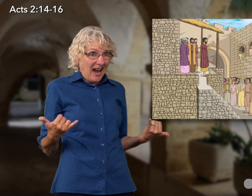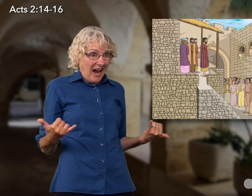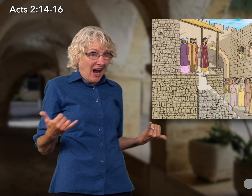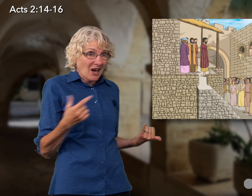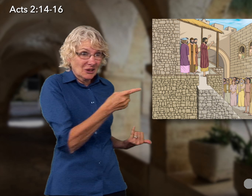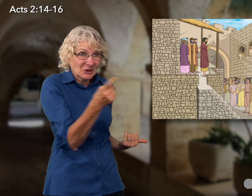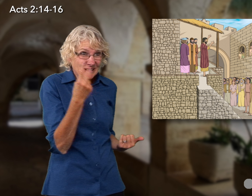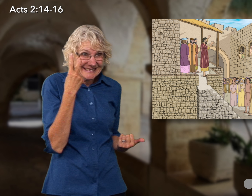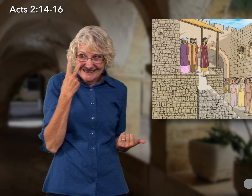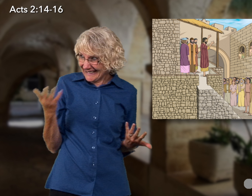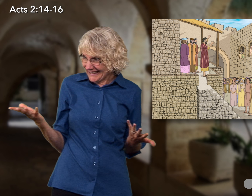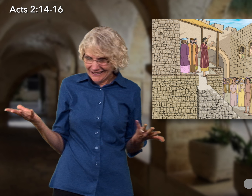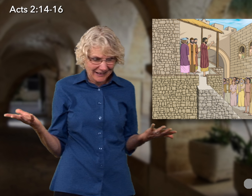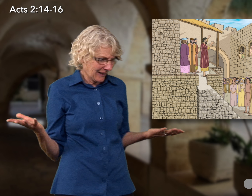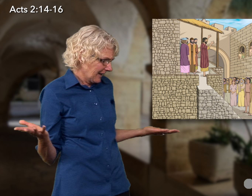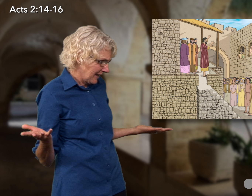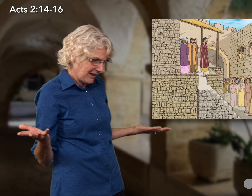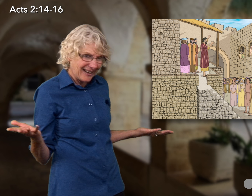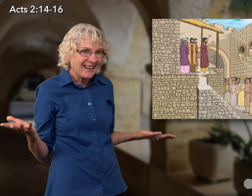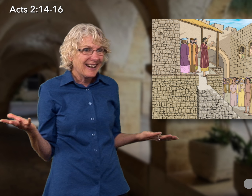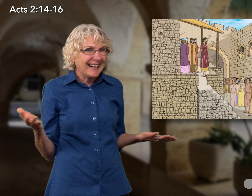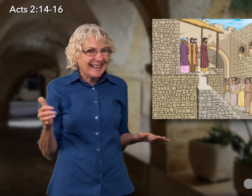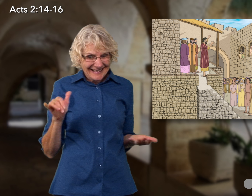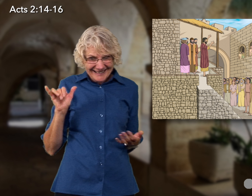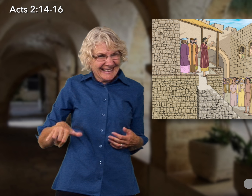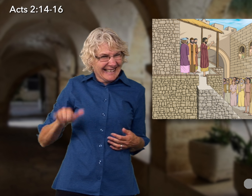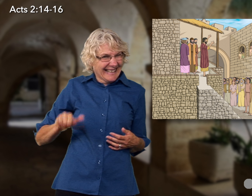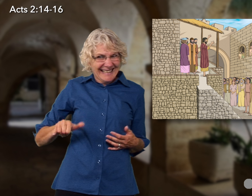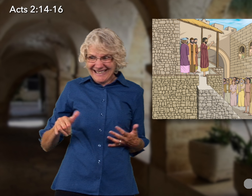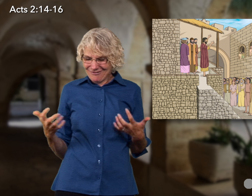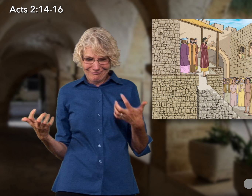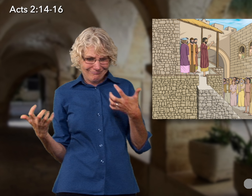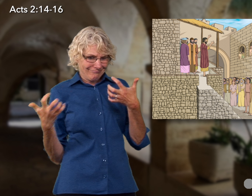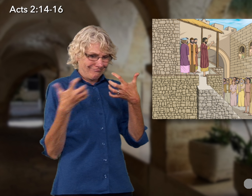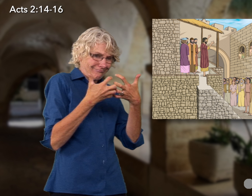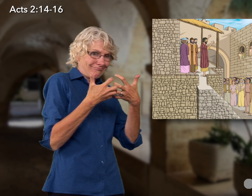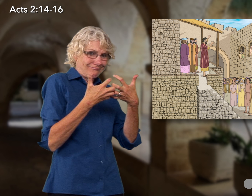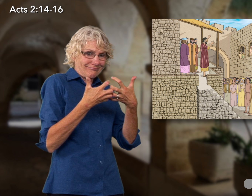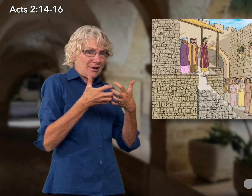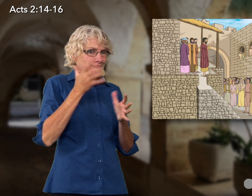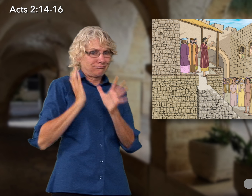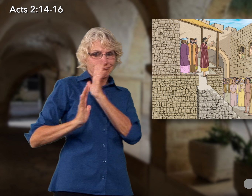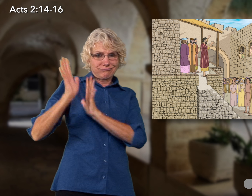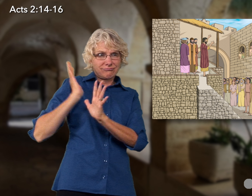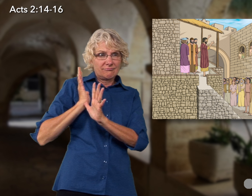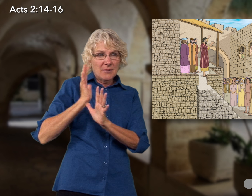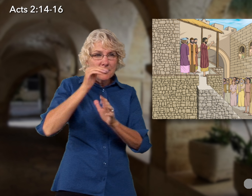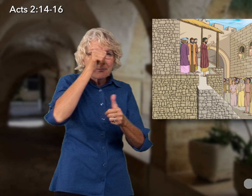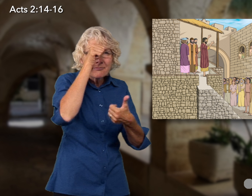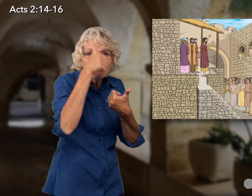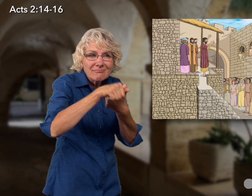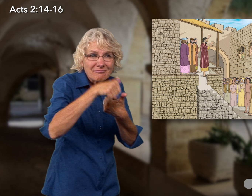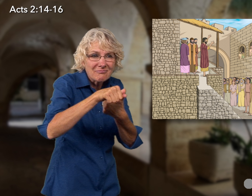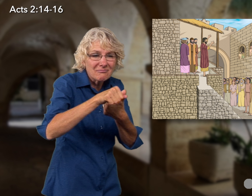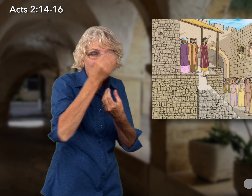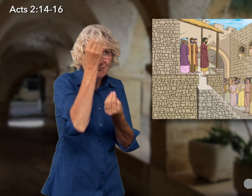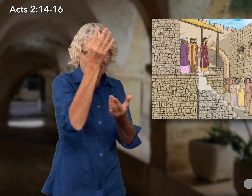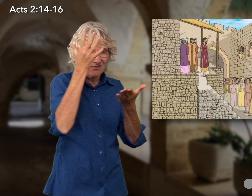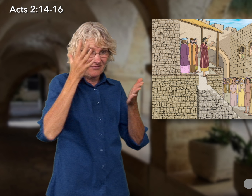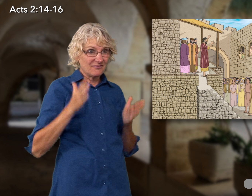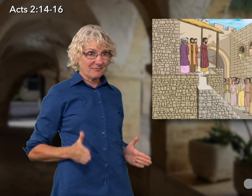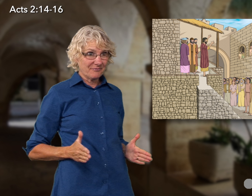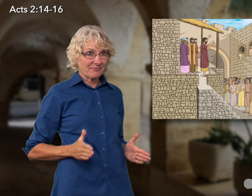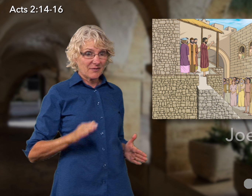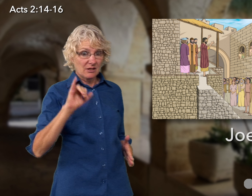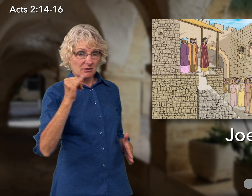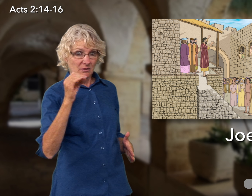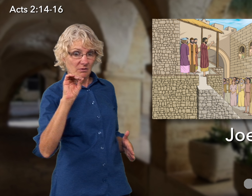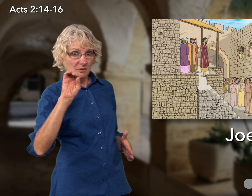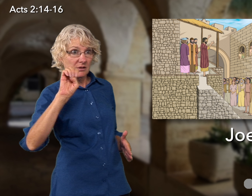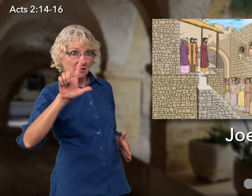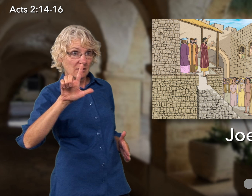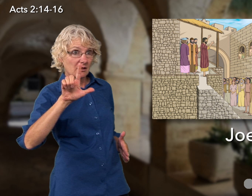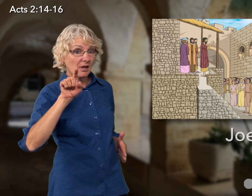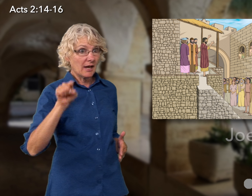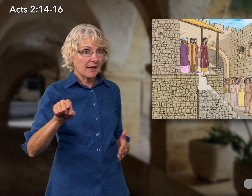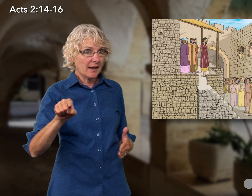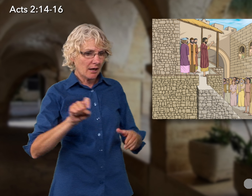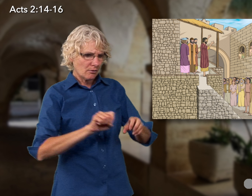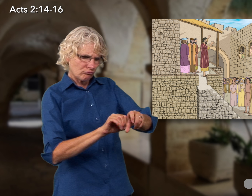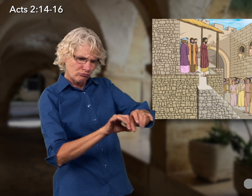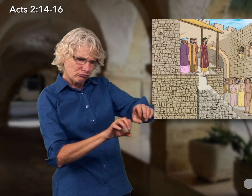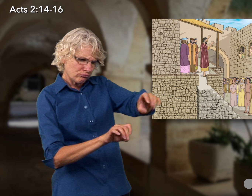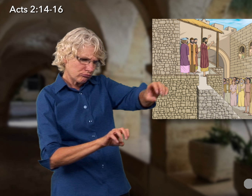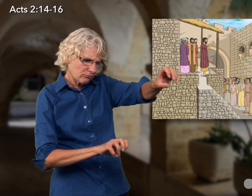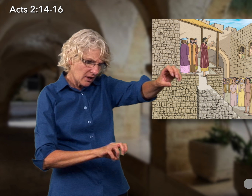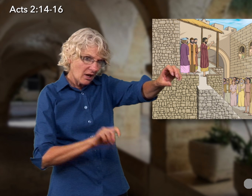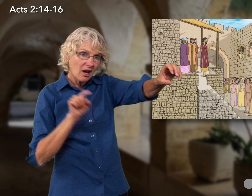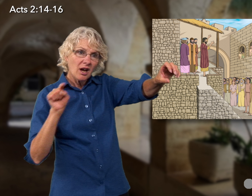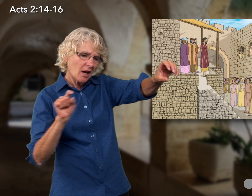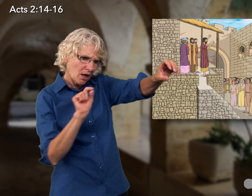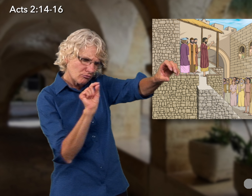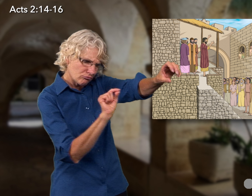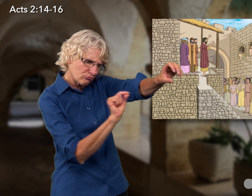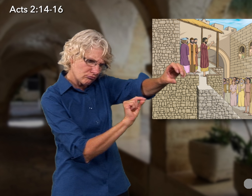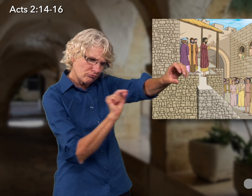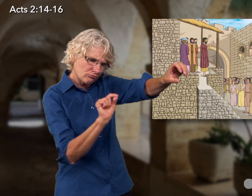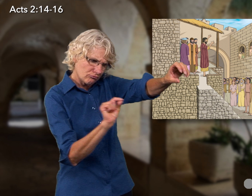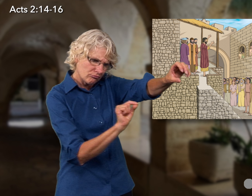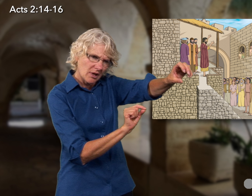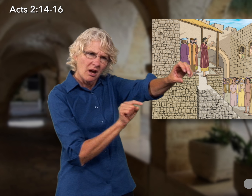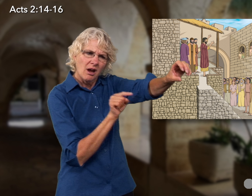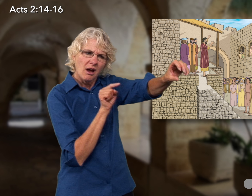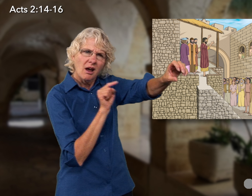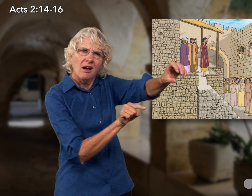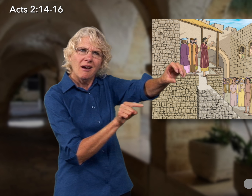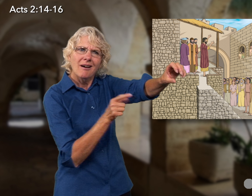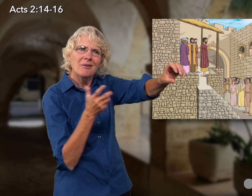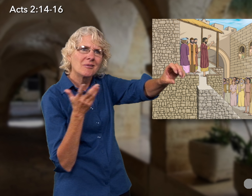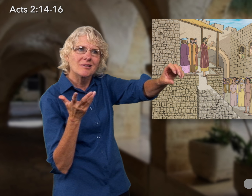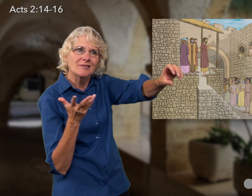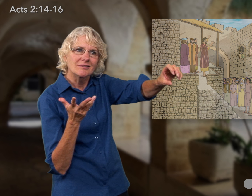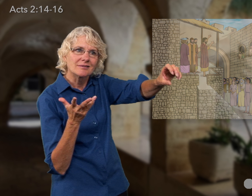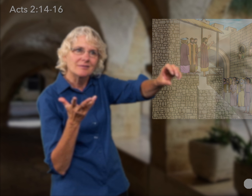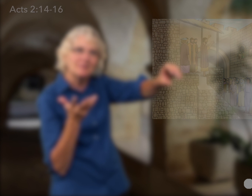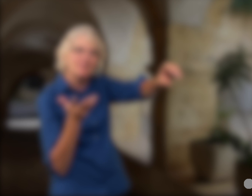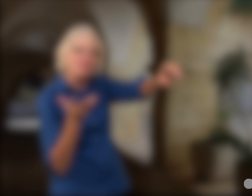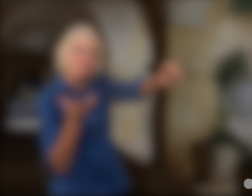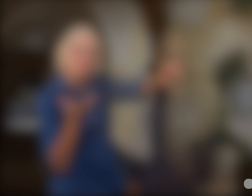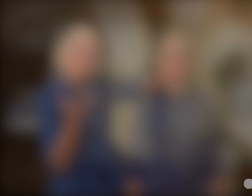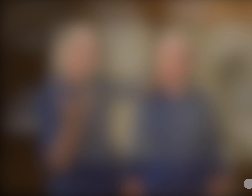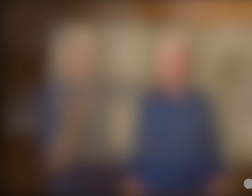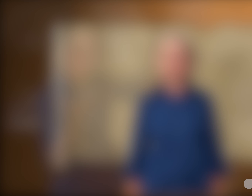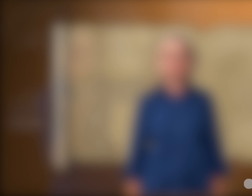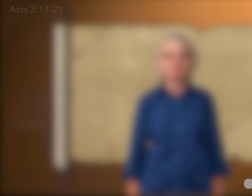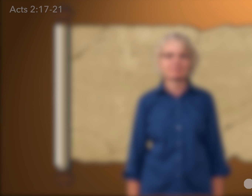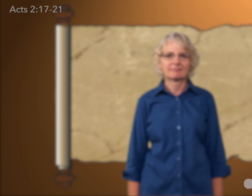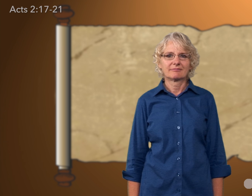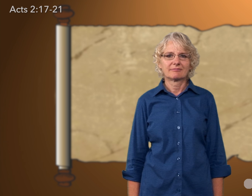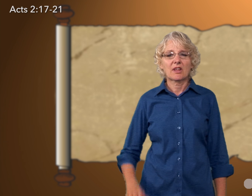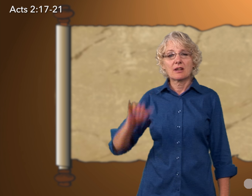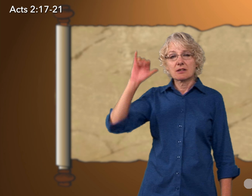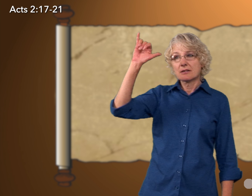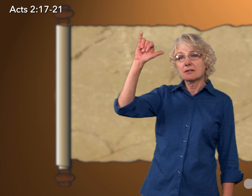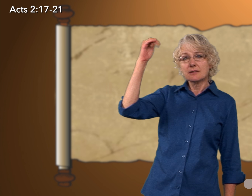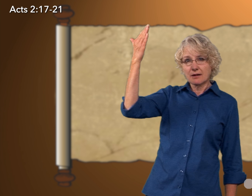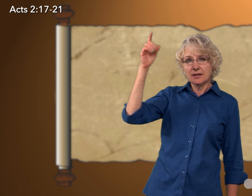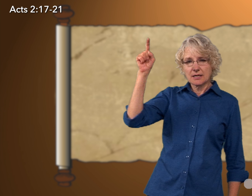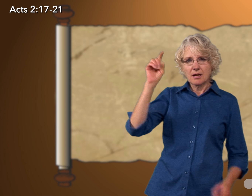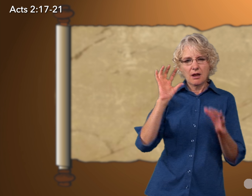These men are not drunk, as you suppose. It is only the third hour of the day! No, this is what was spoken by the prophet Joel: